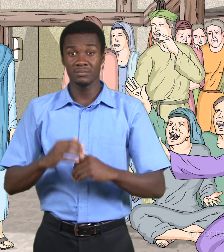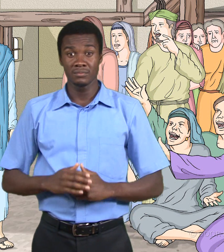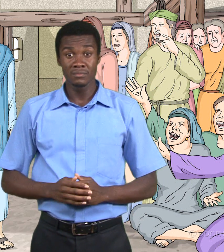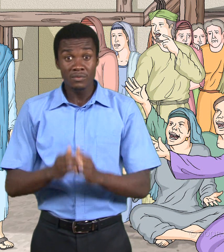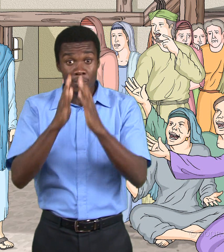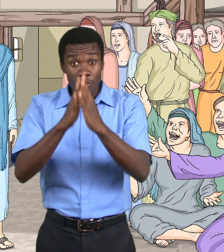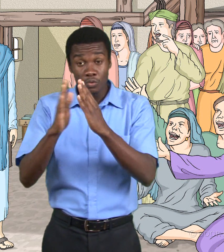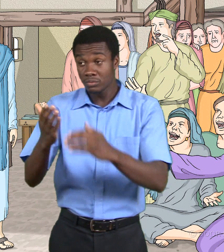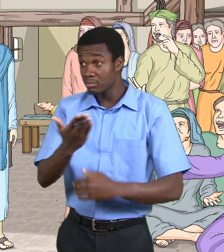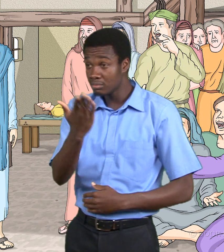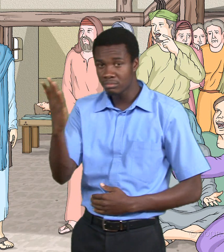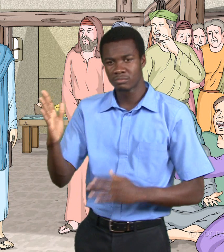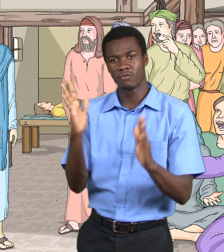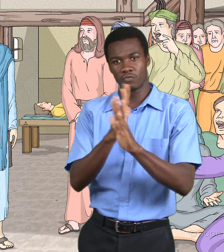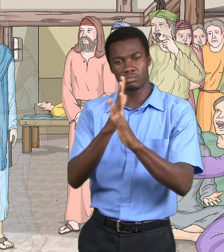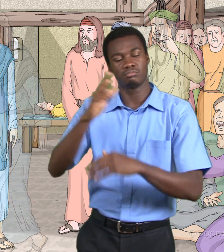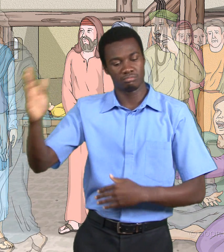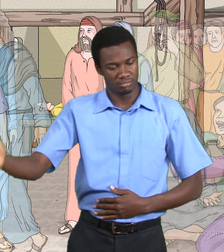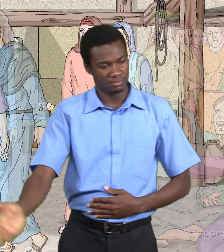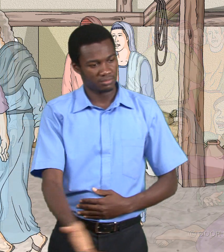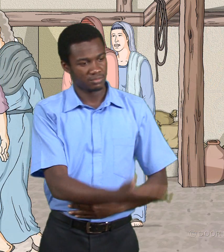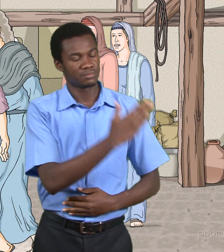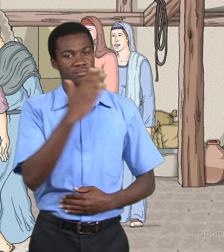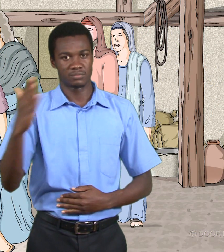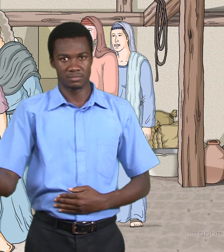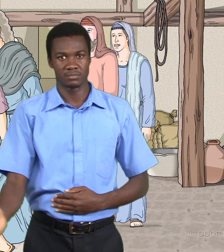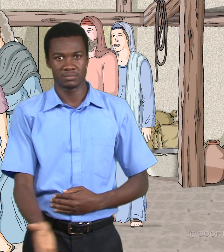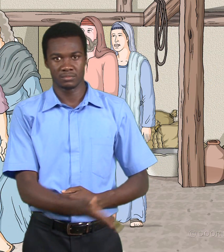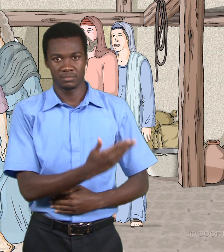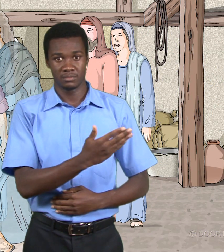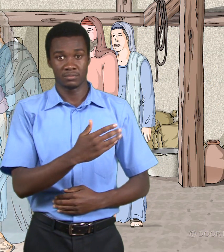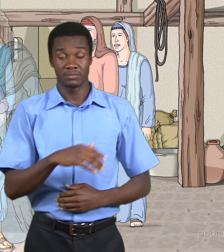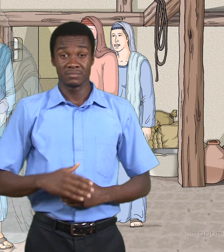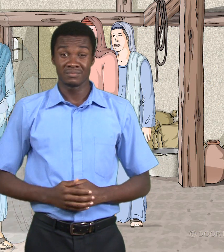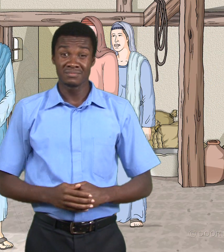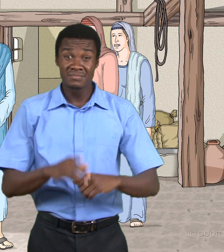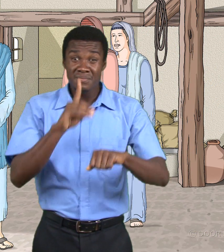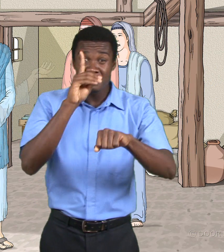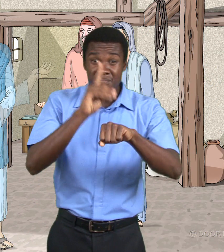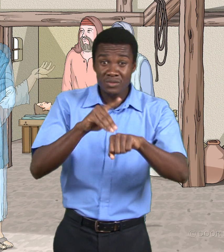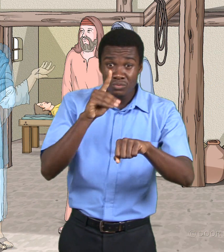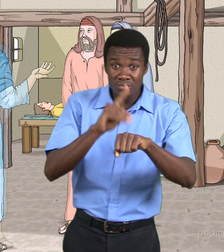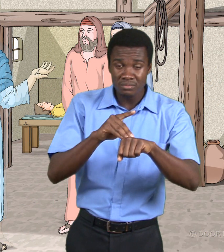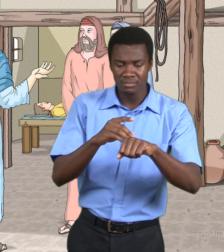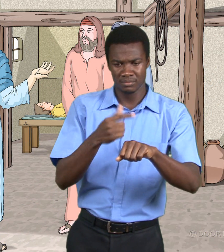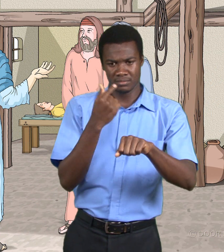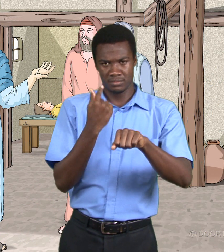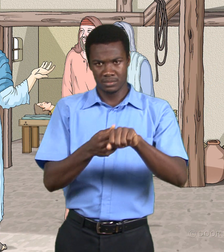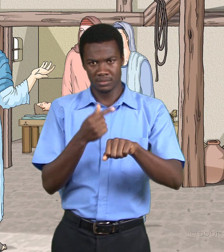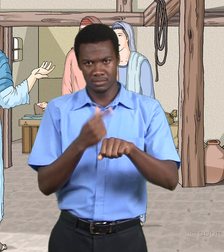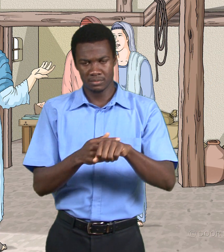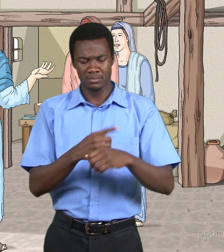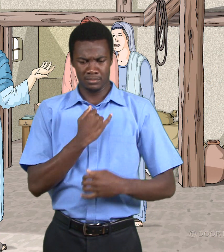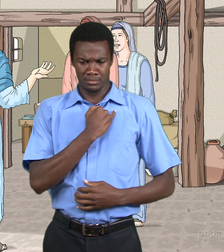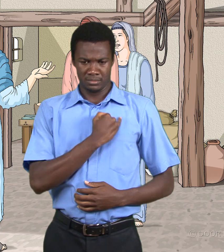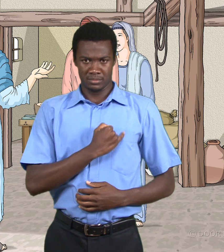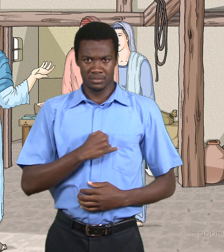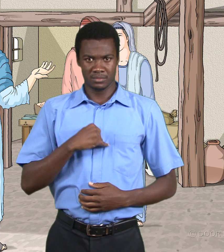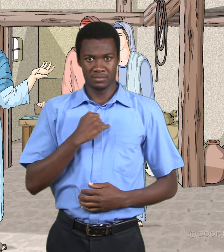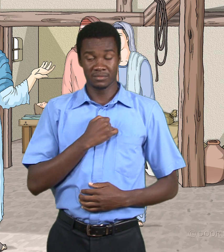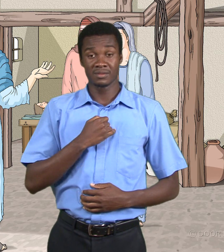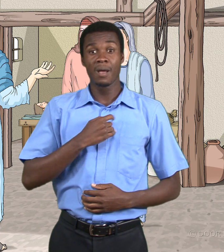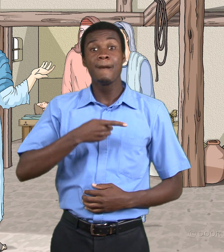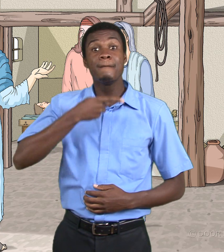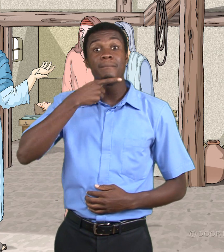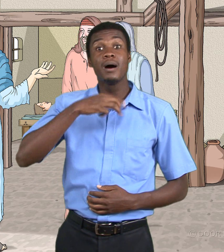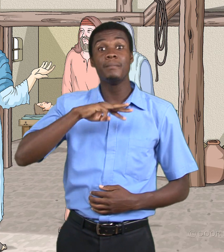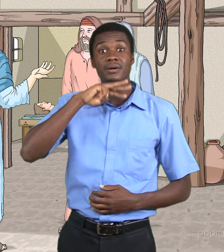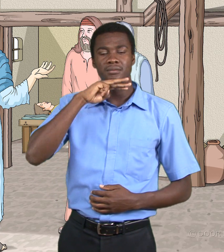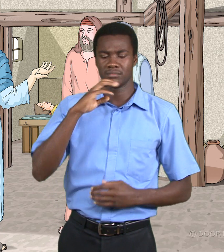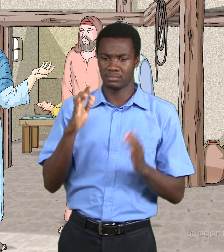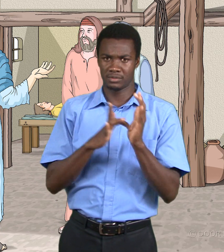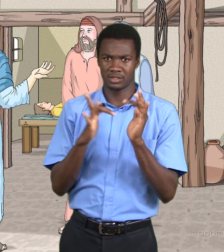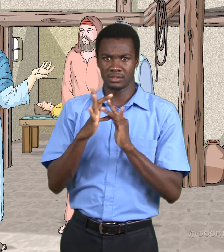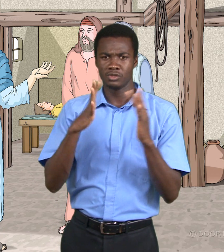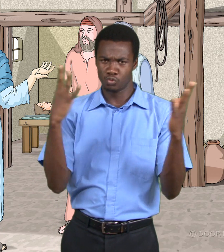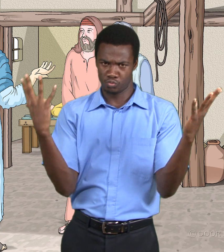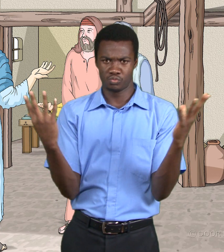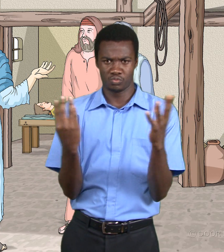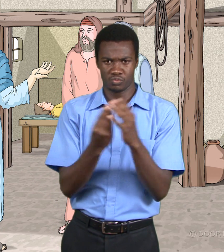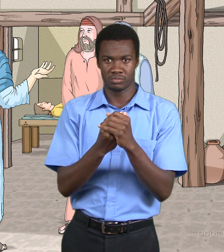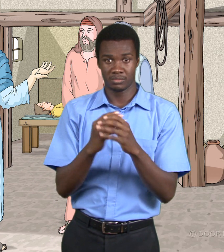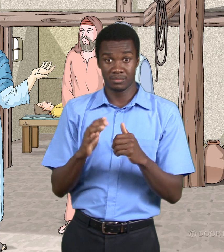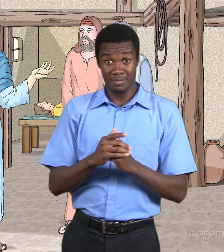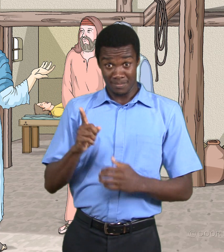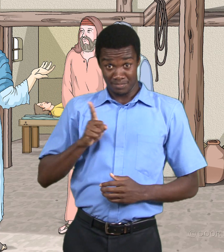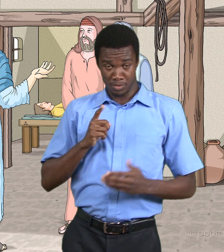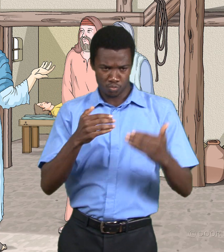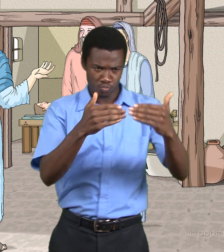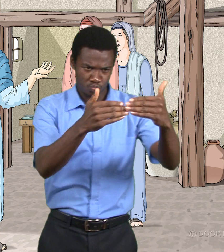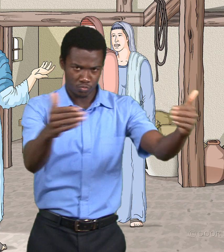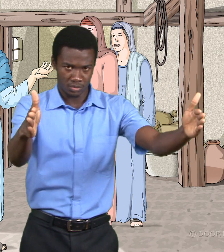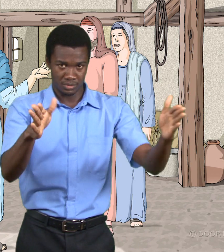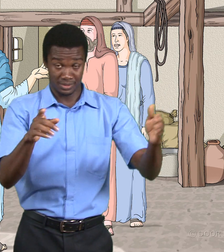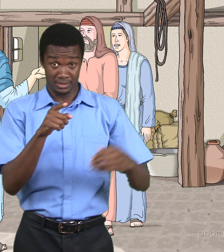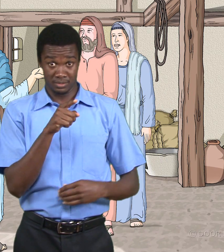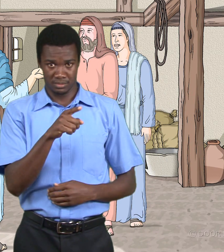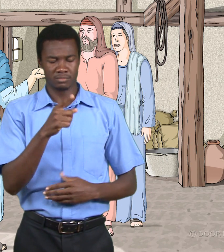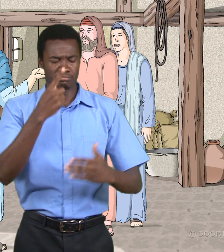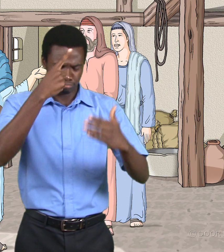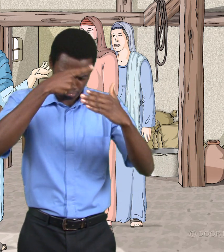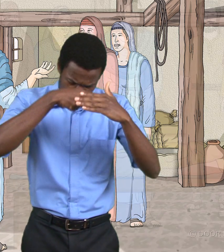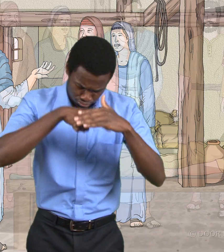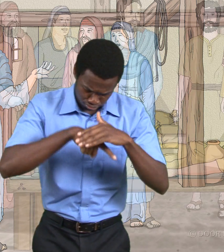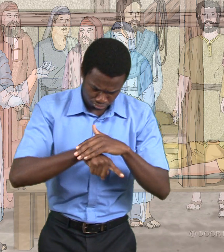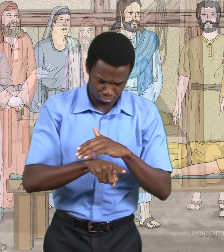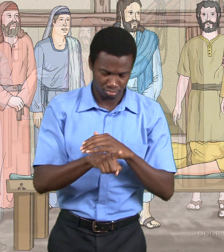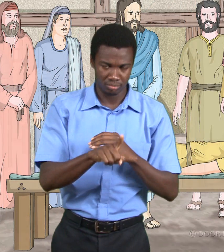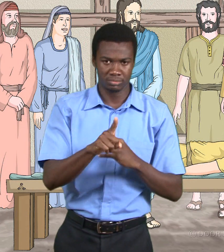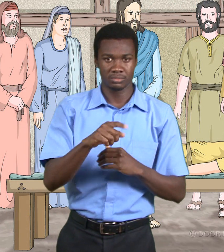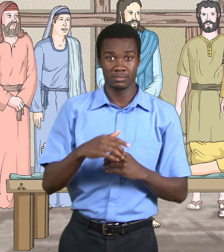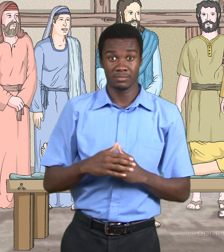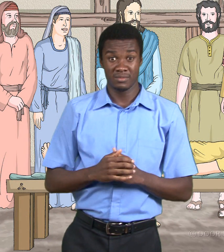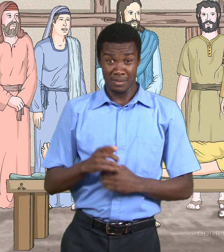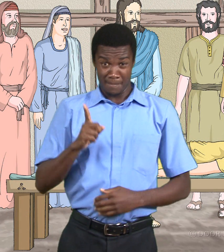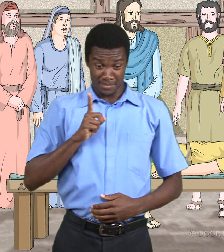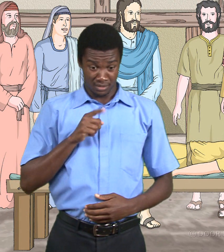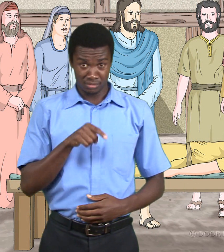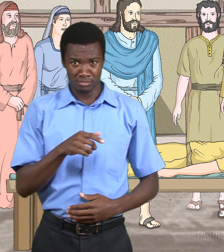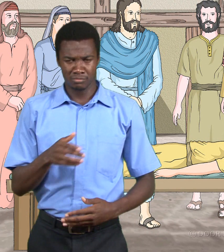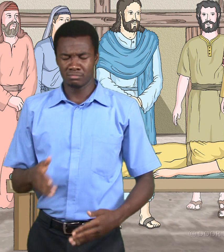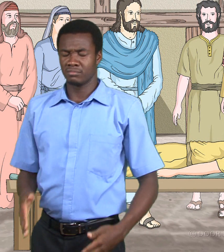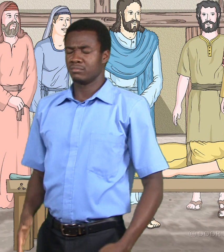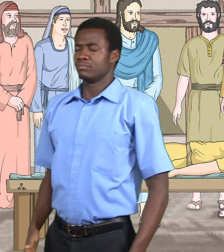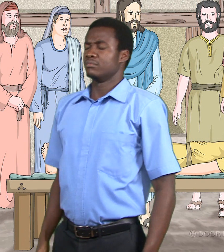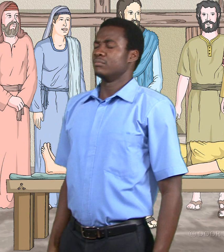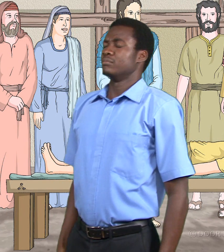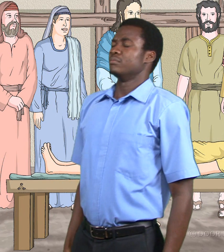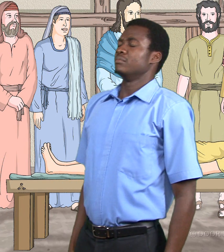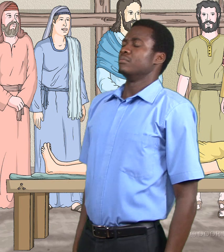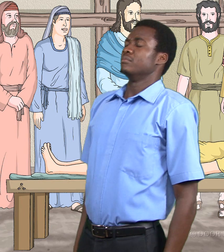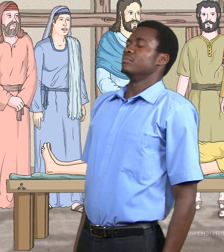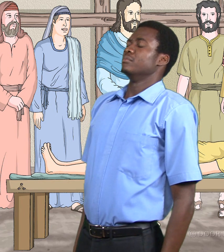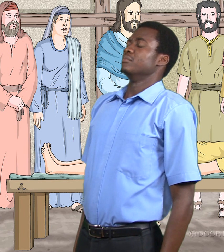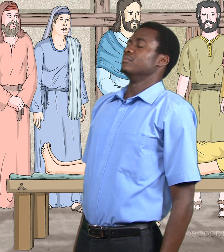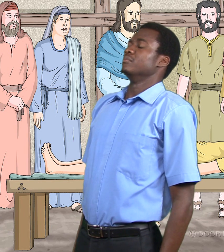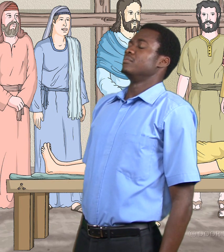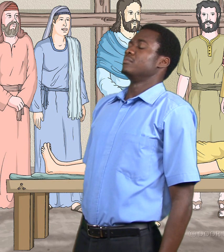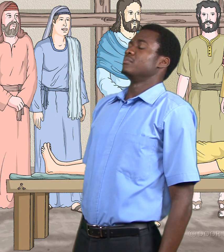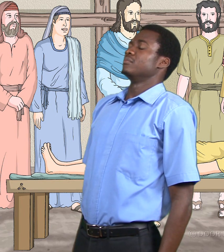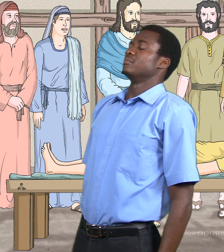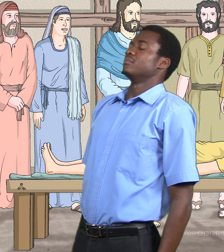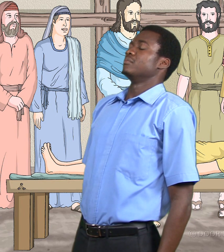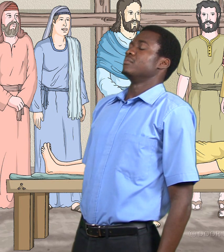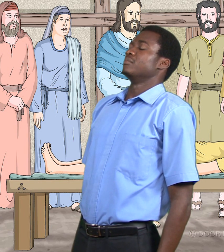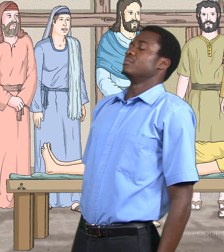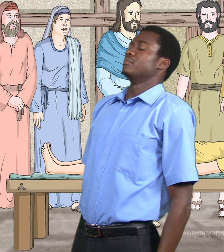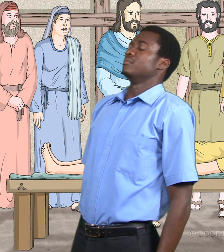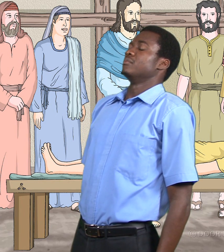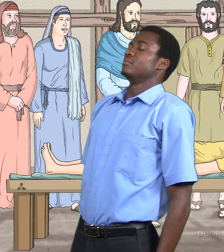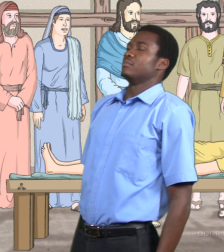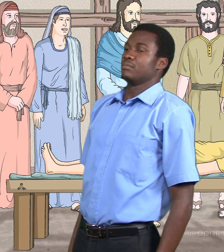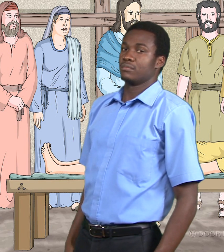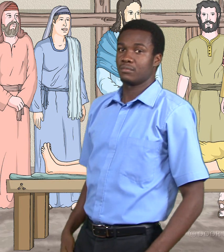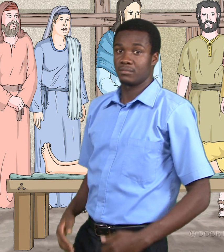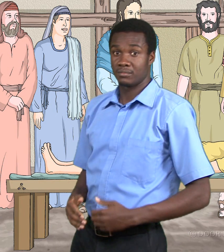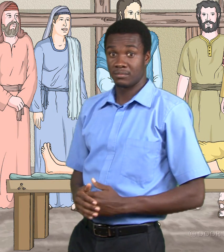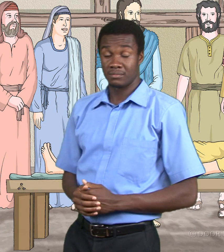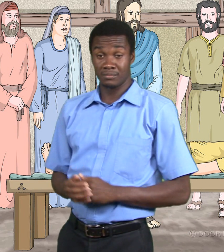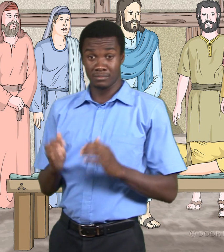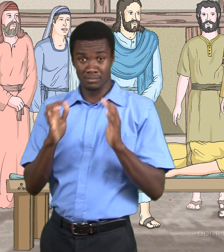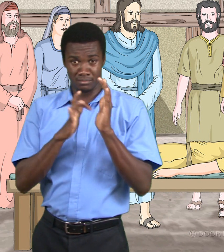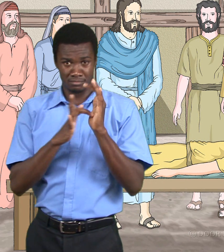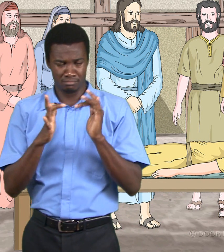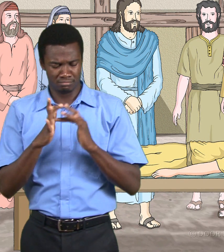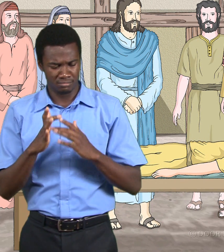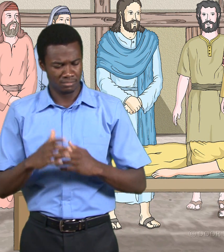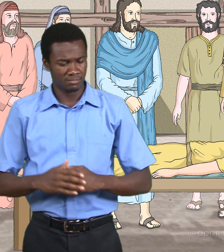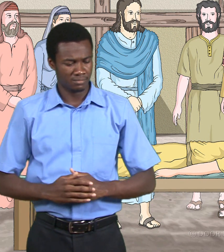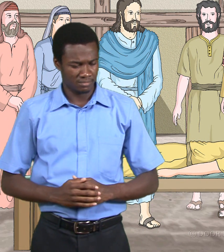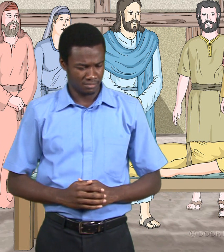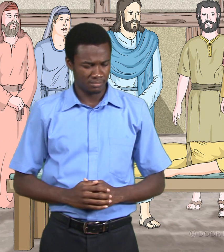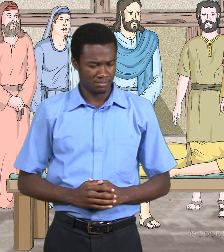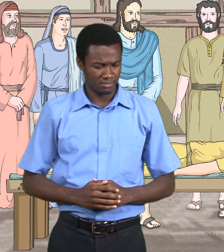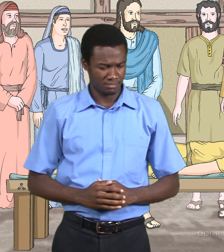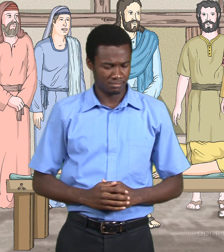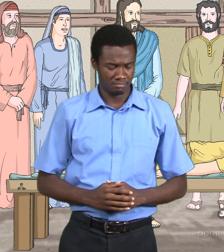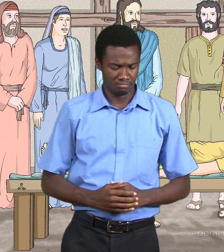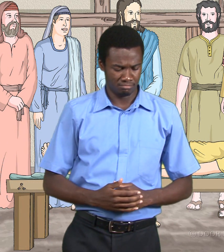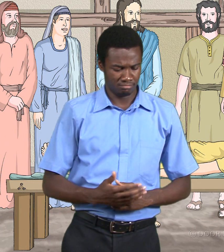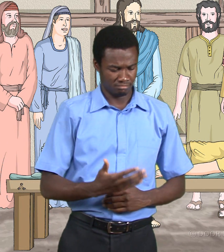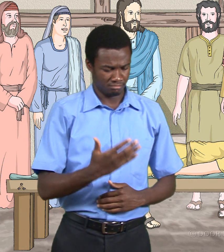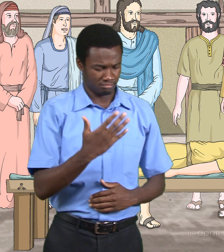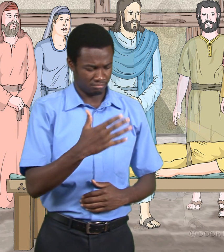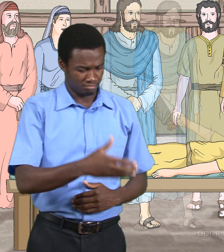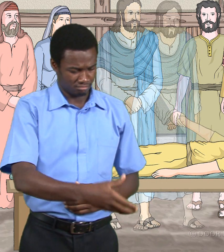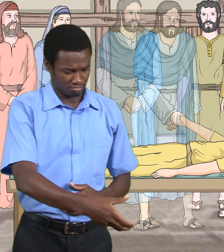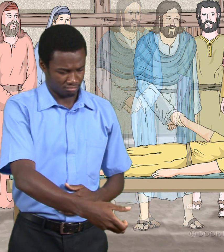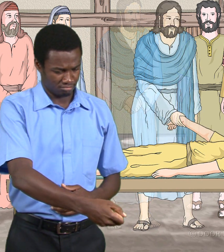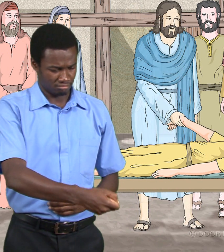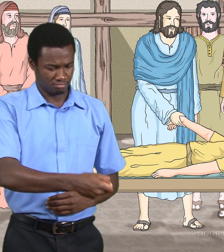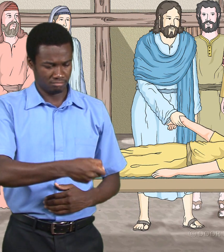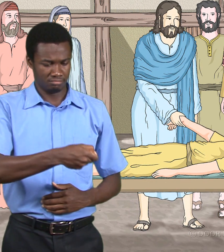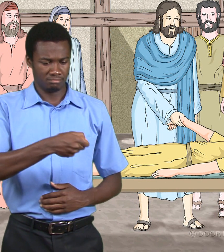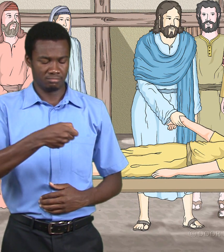After He had put them all outside, He took the child’s father and mother and His own companions, and went in to see the child.